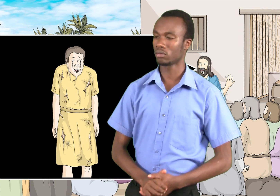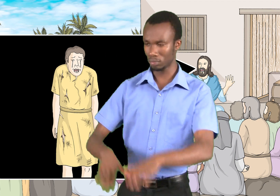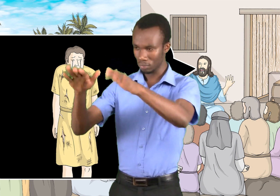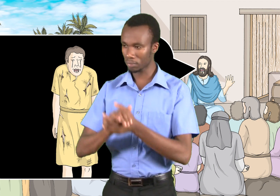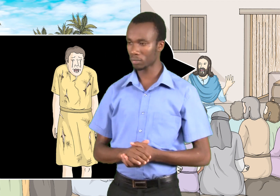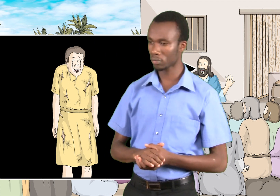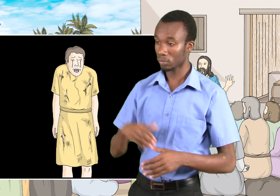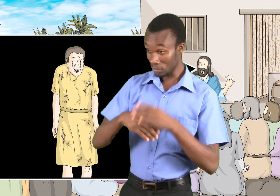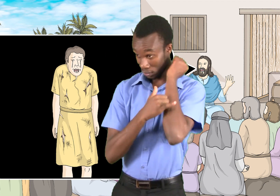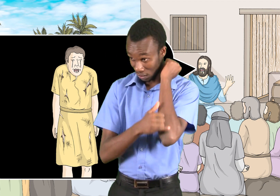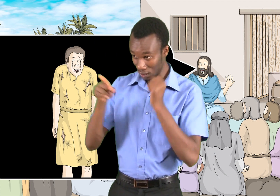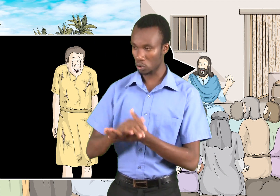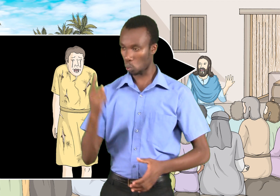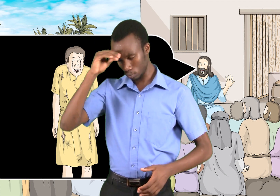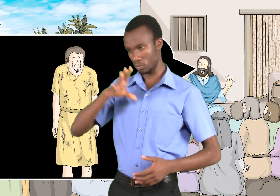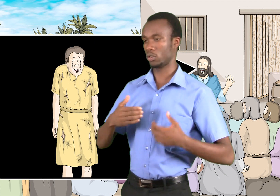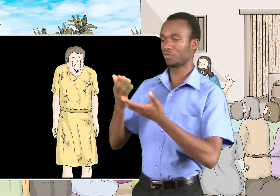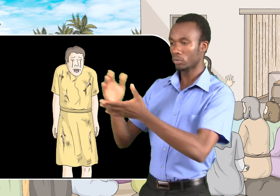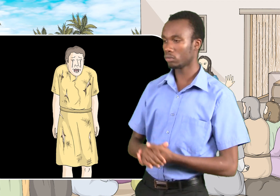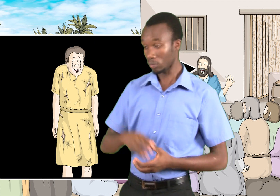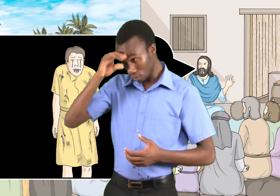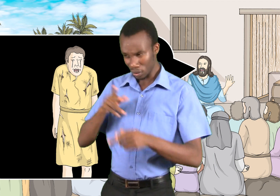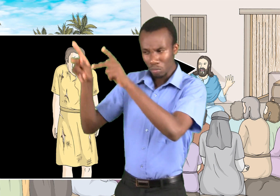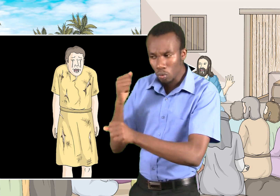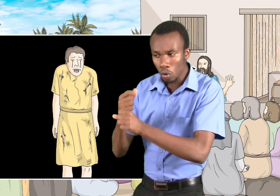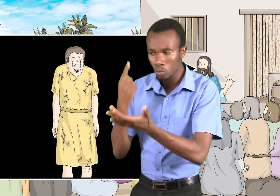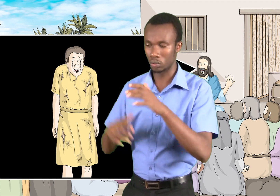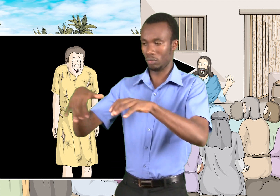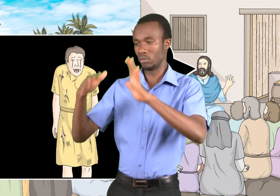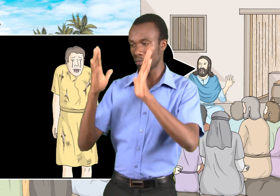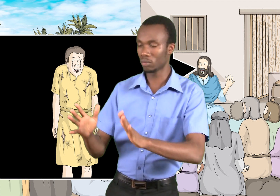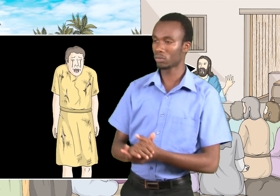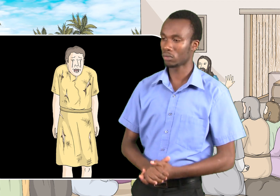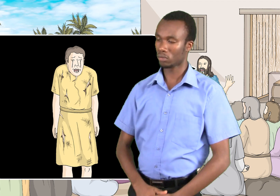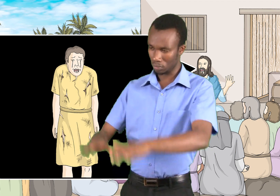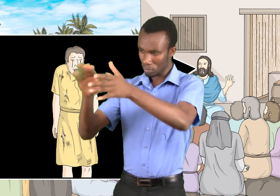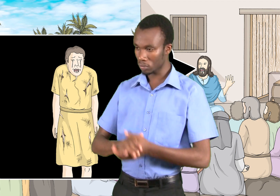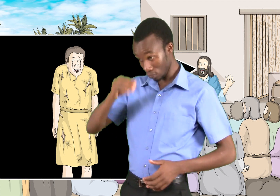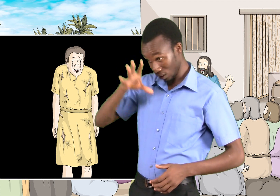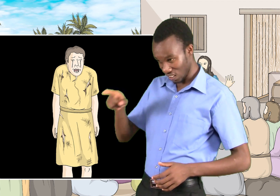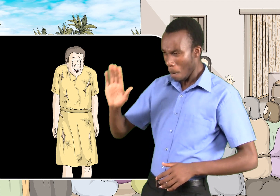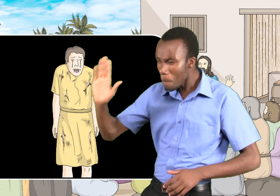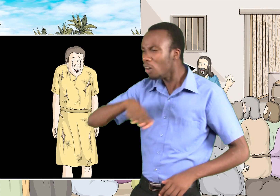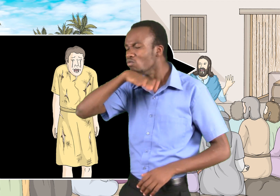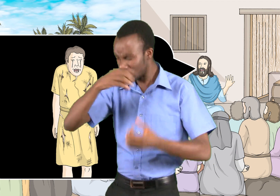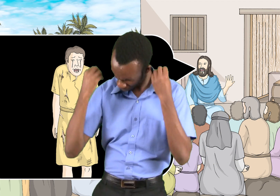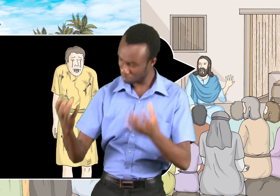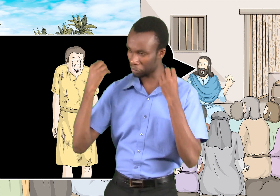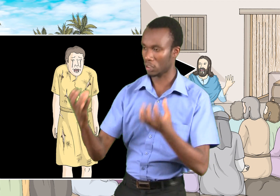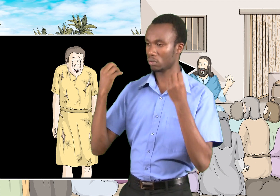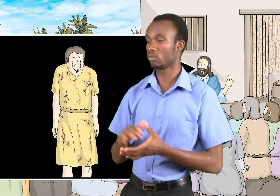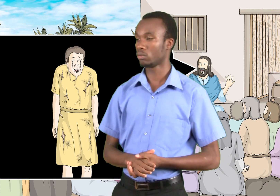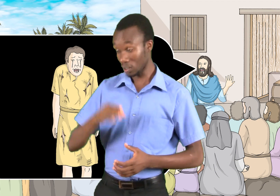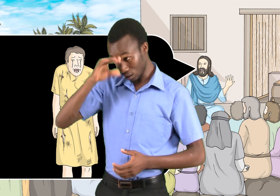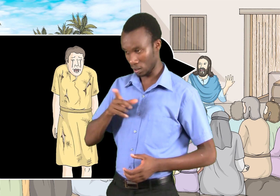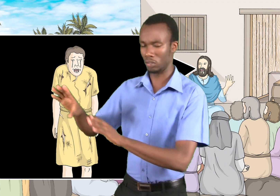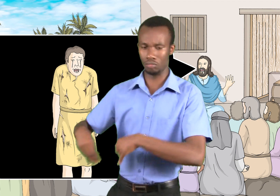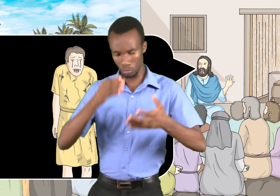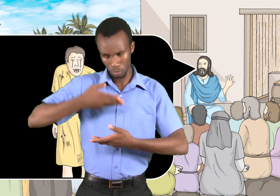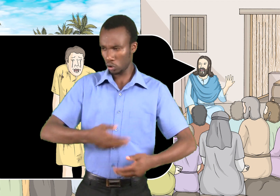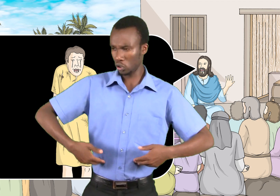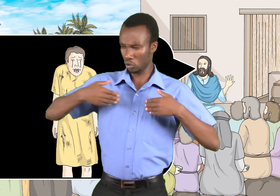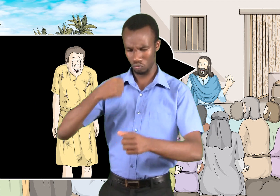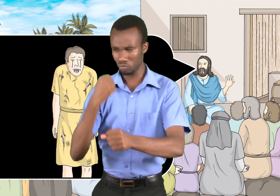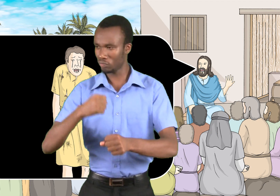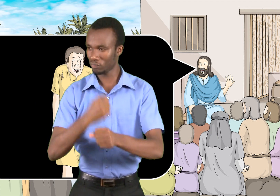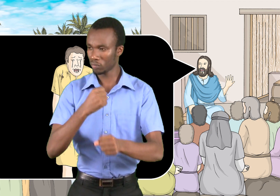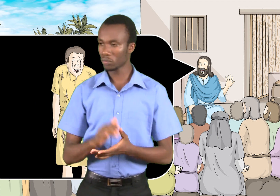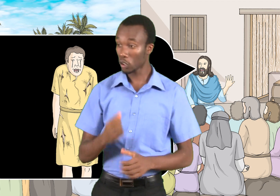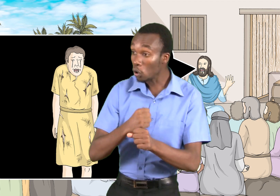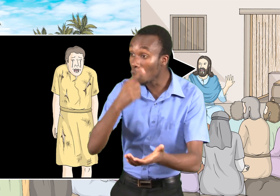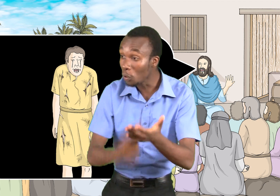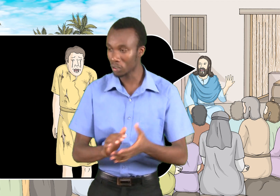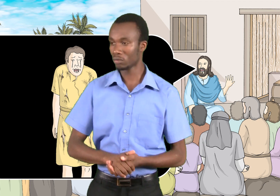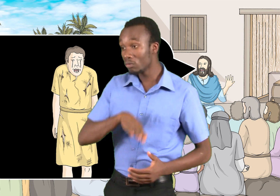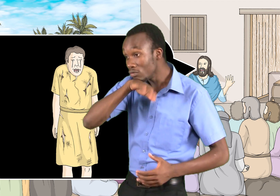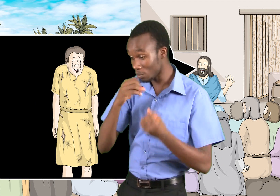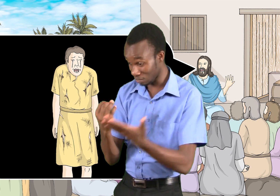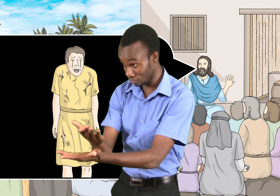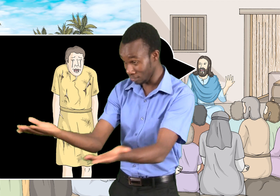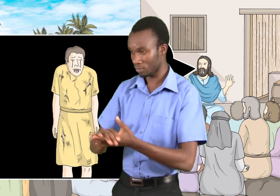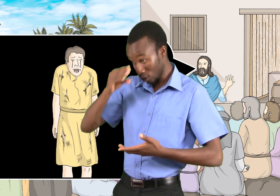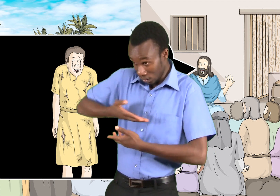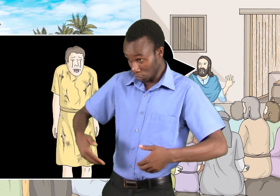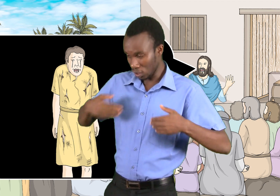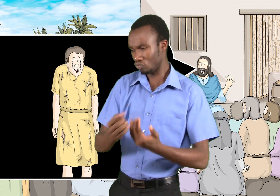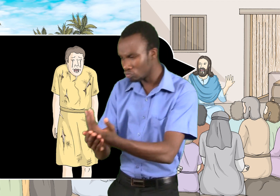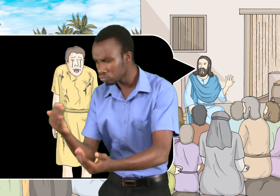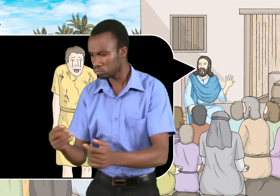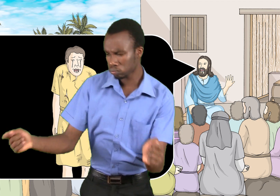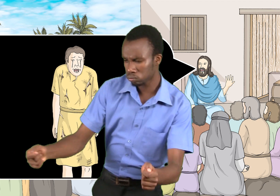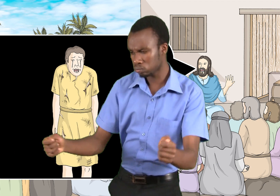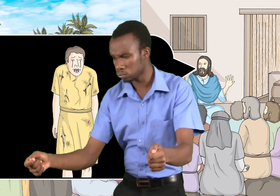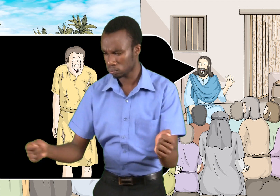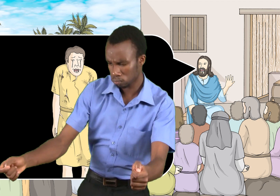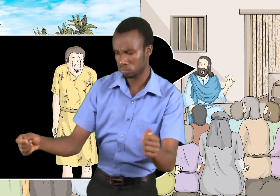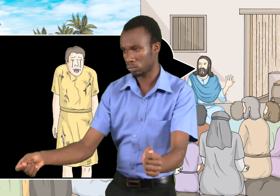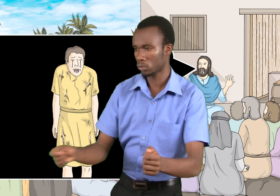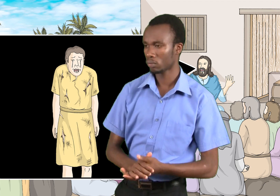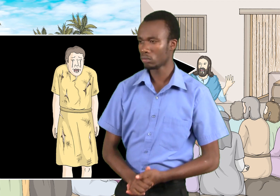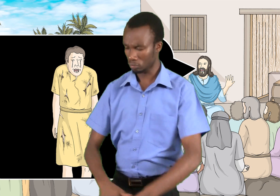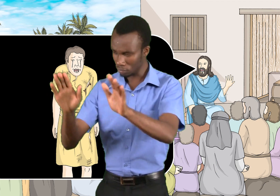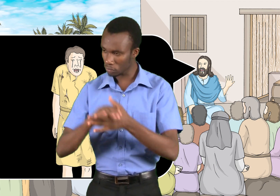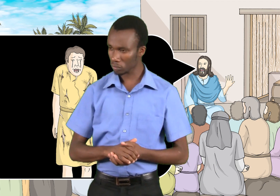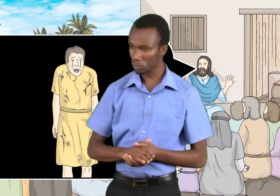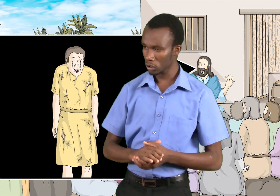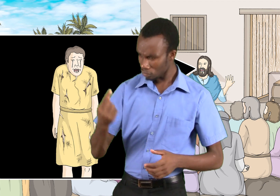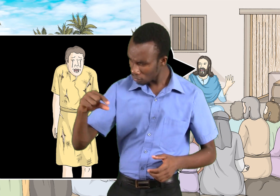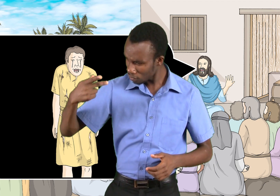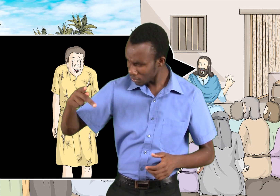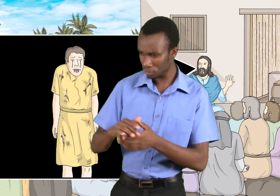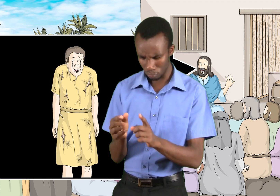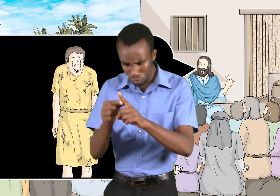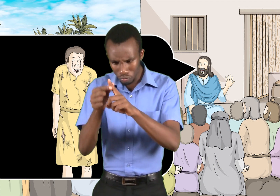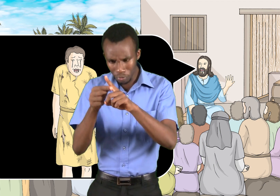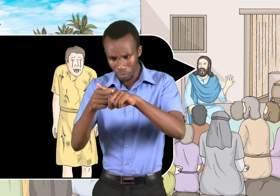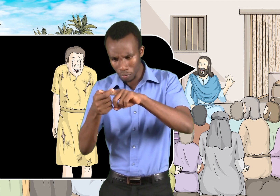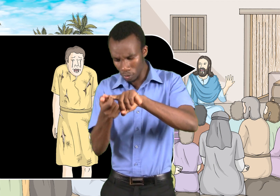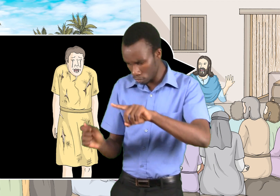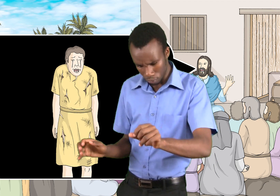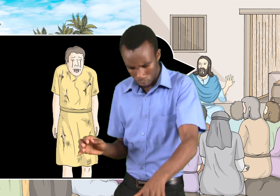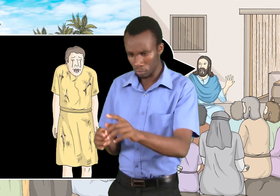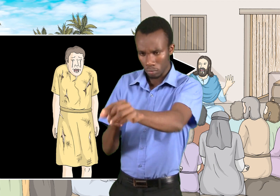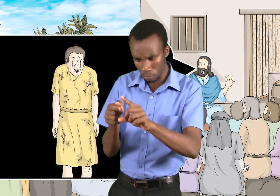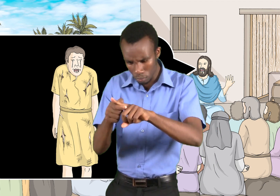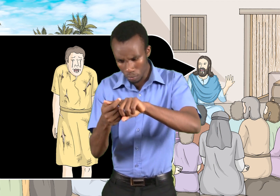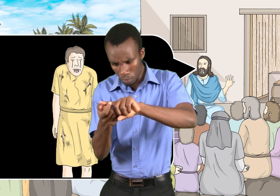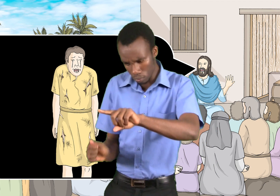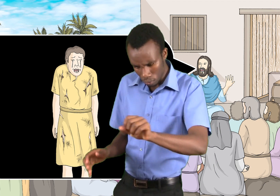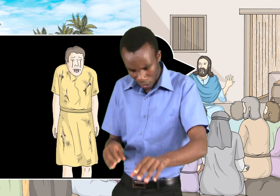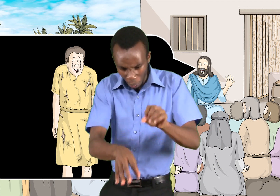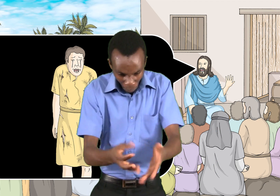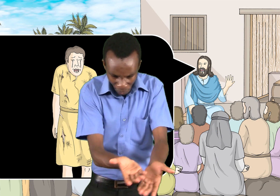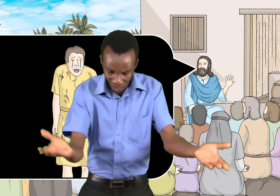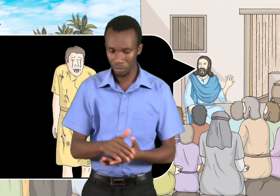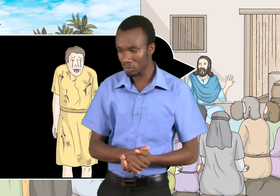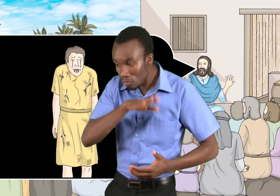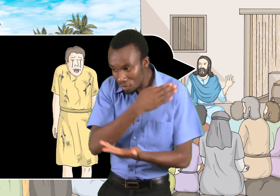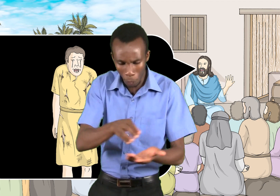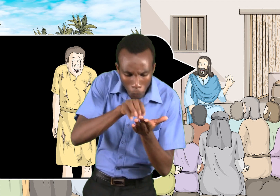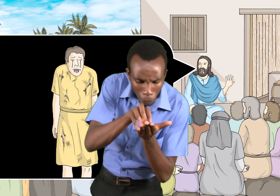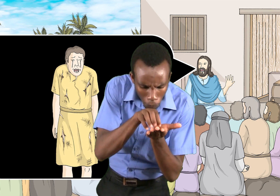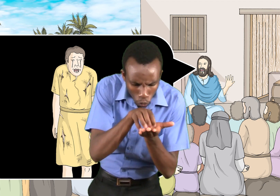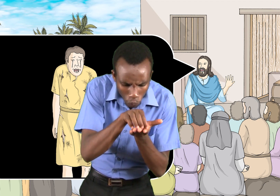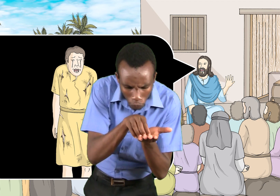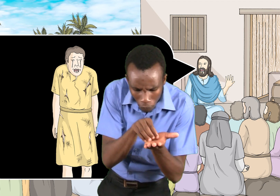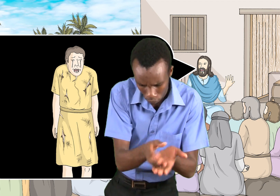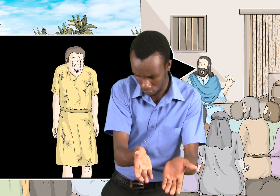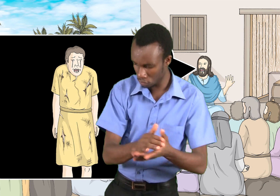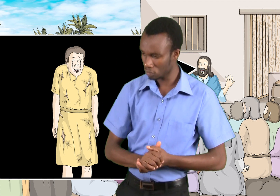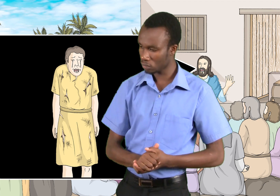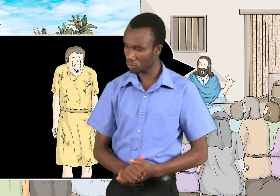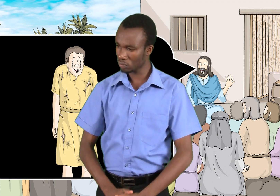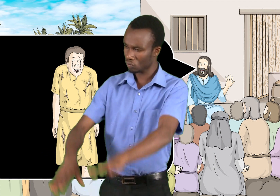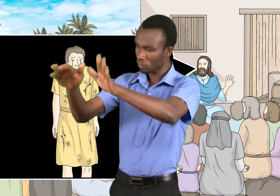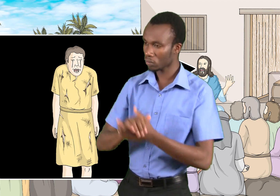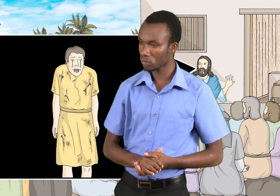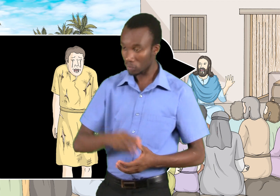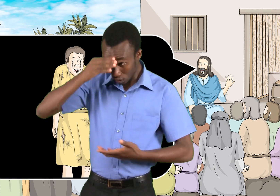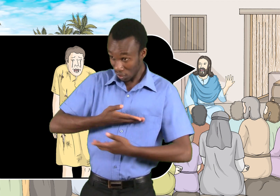So he went and hired himself out to a citizen of that country, who sent him into his fields to feed the pigs.